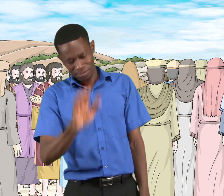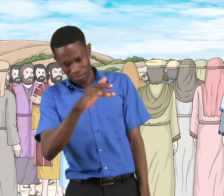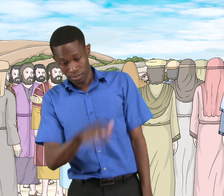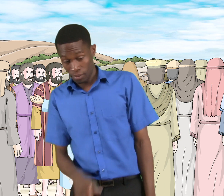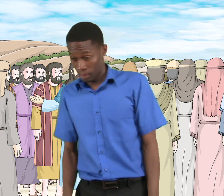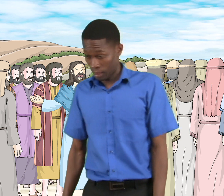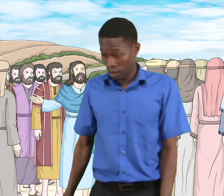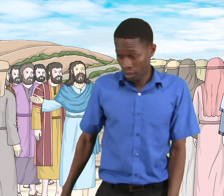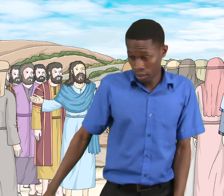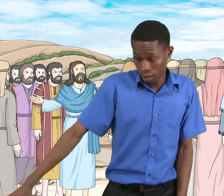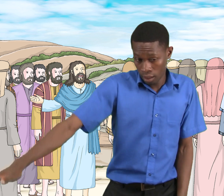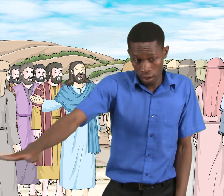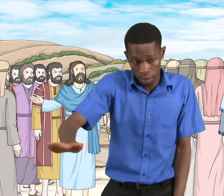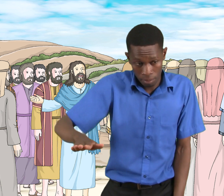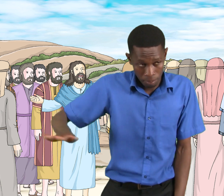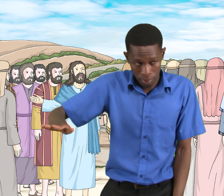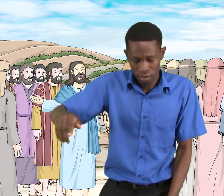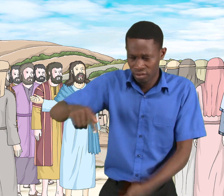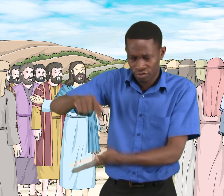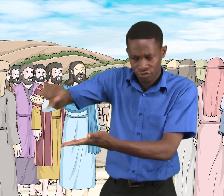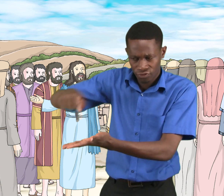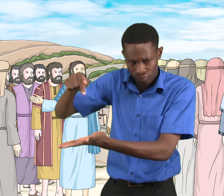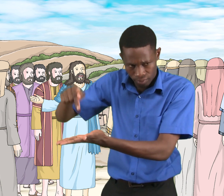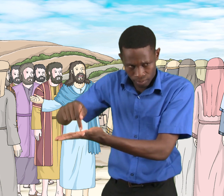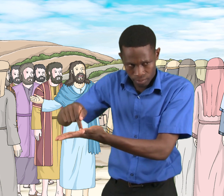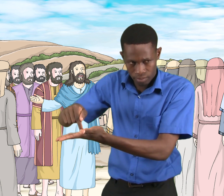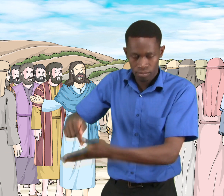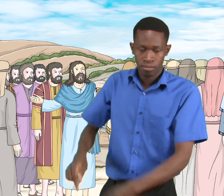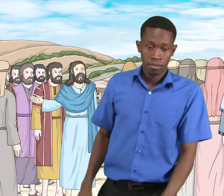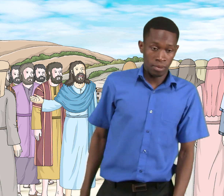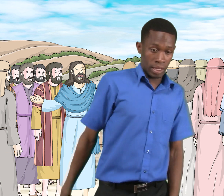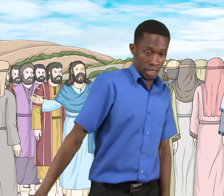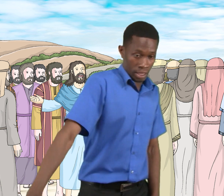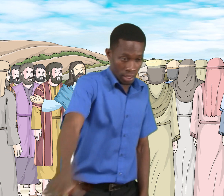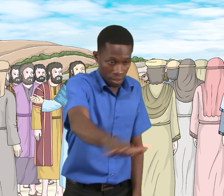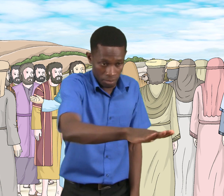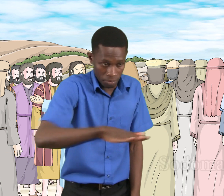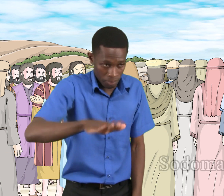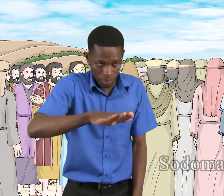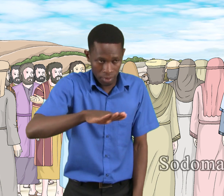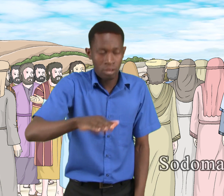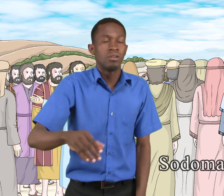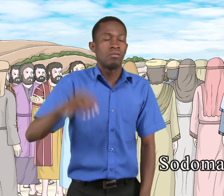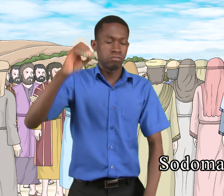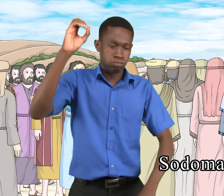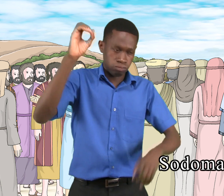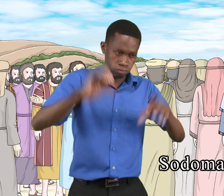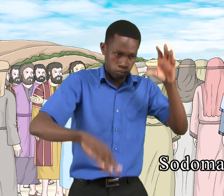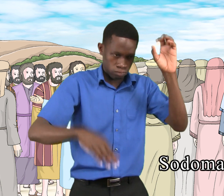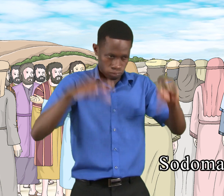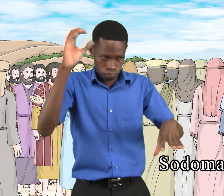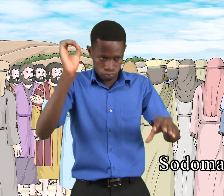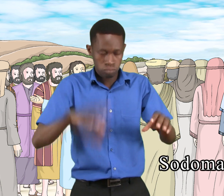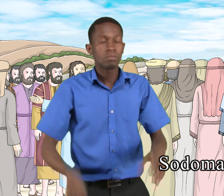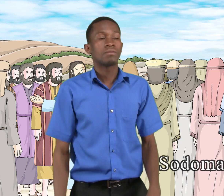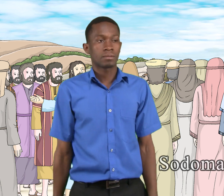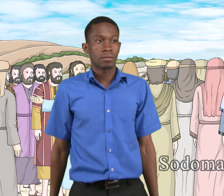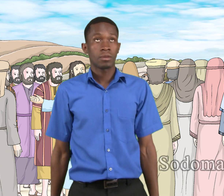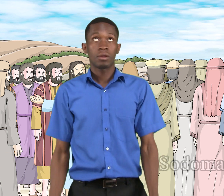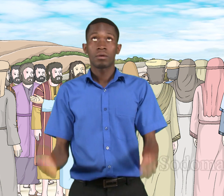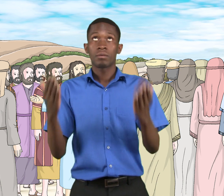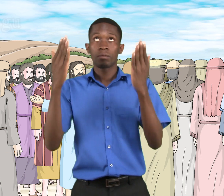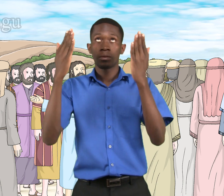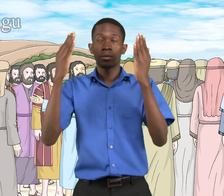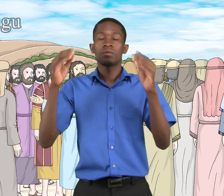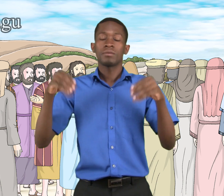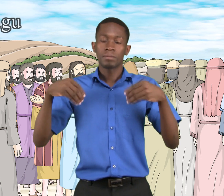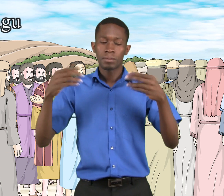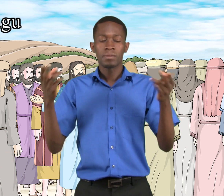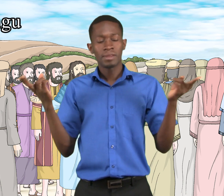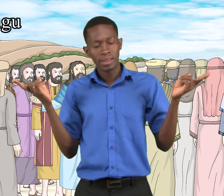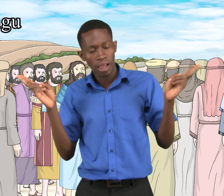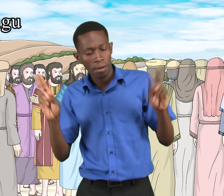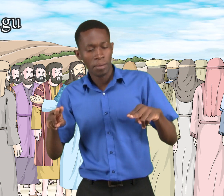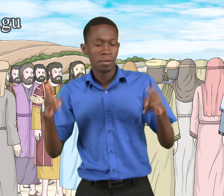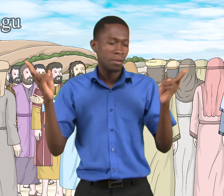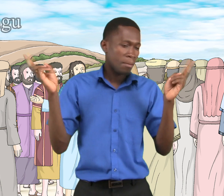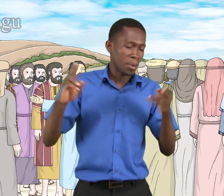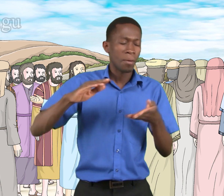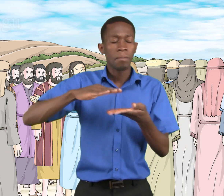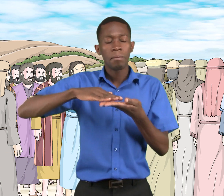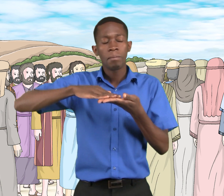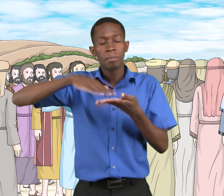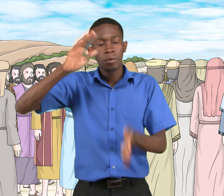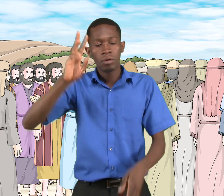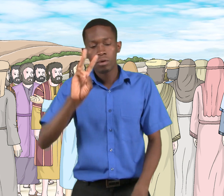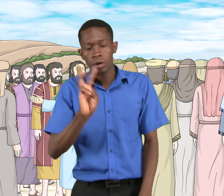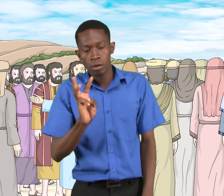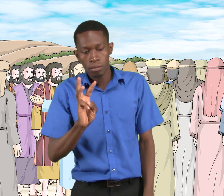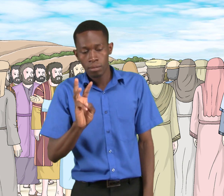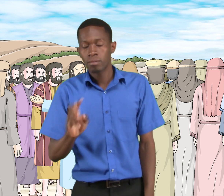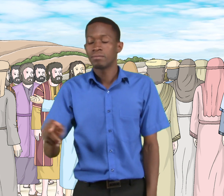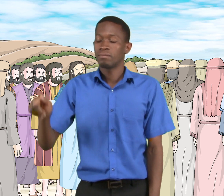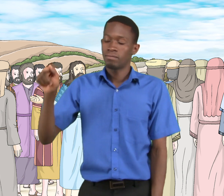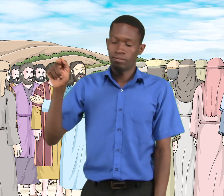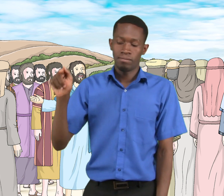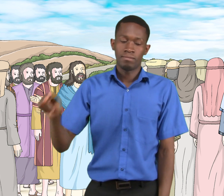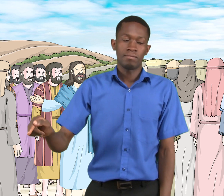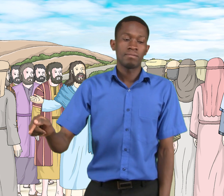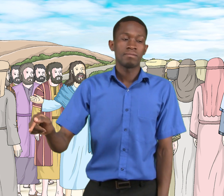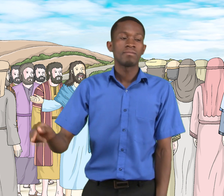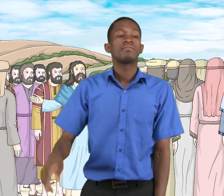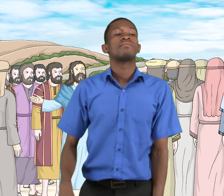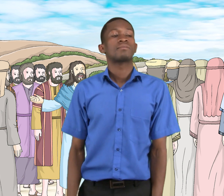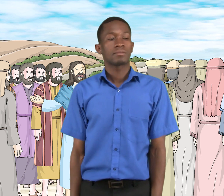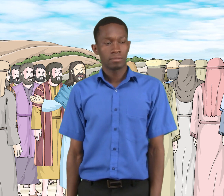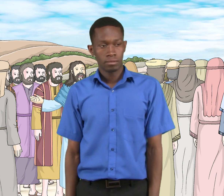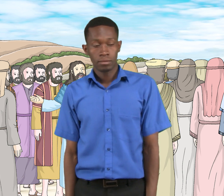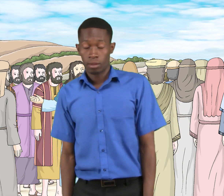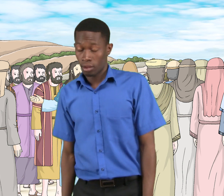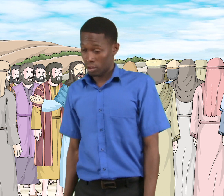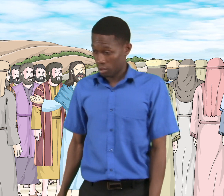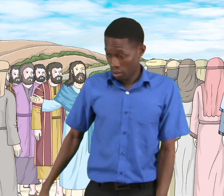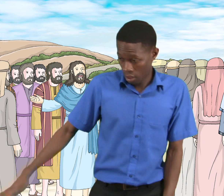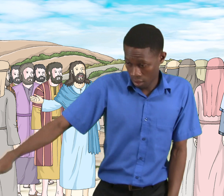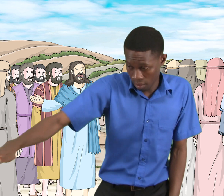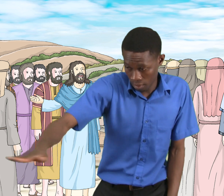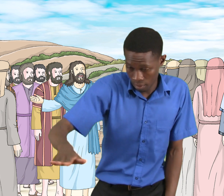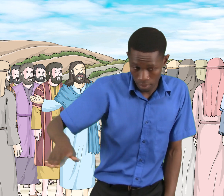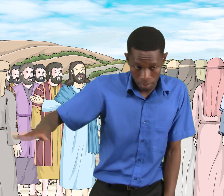I tell you, it will be more bearable on that day for Sodom than for that town.